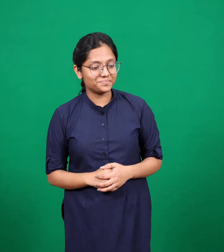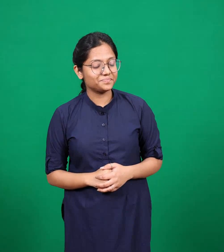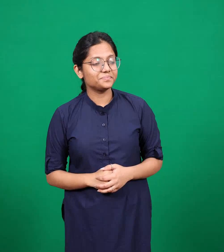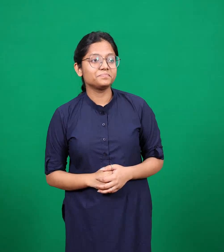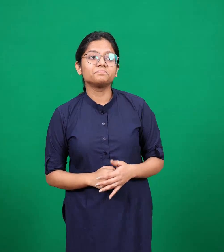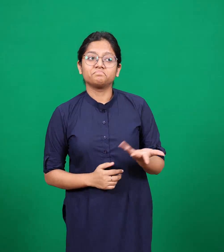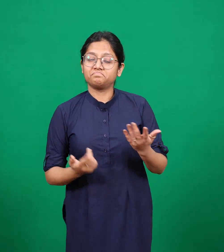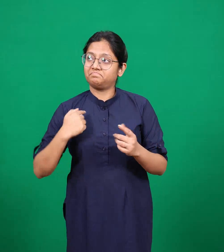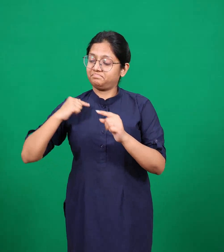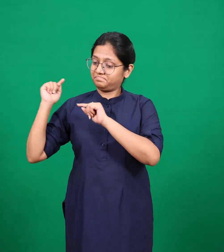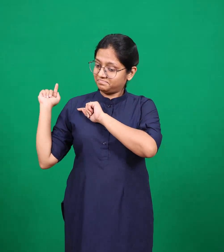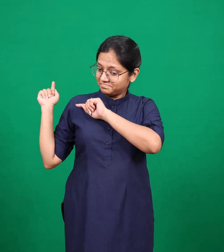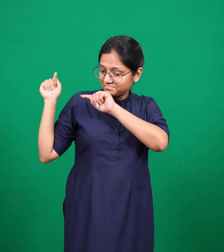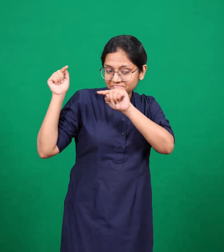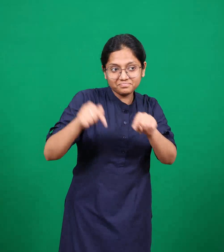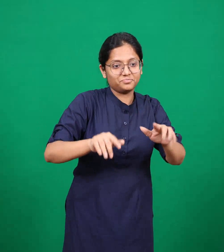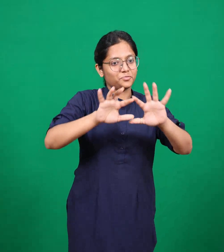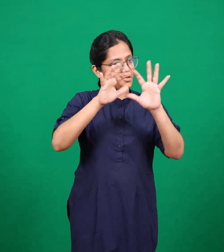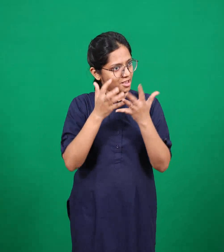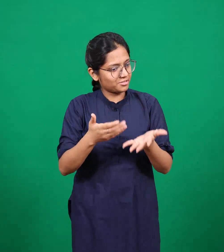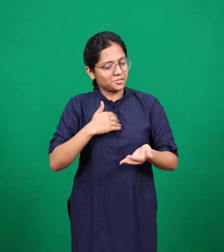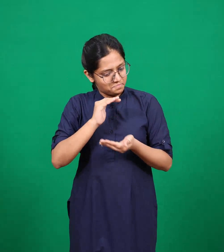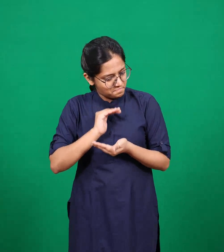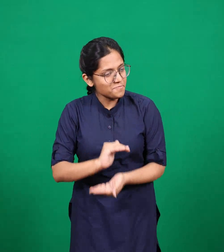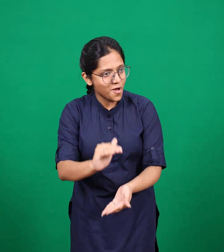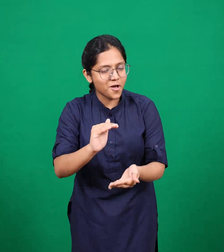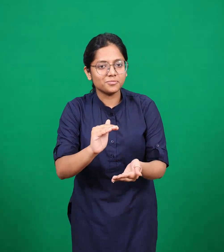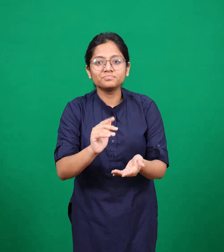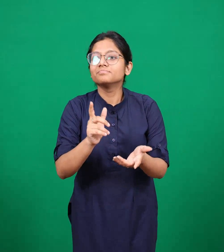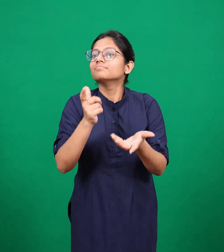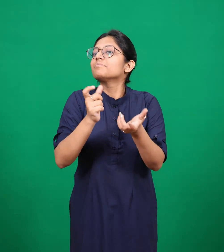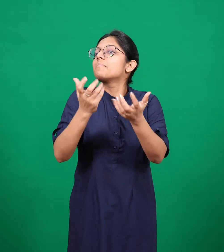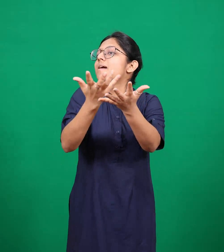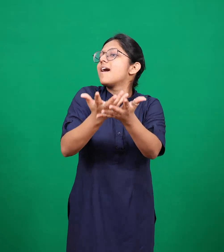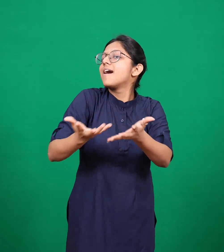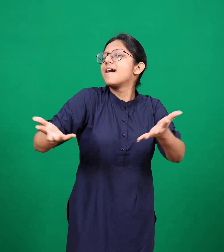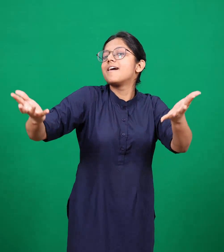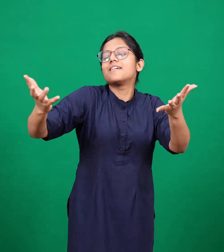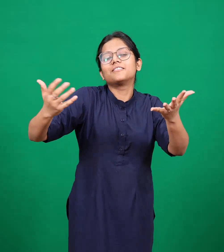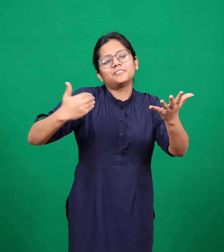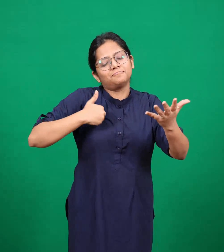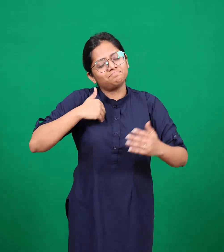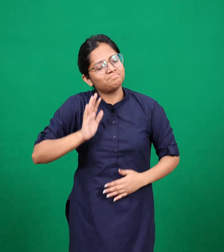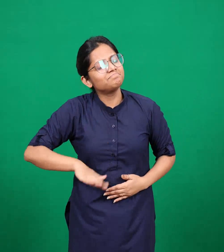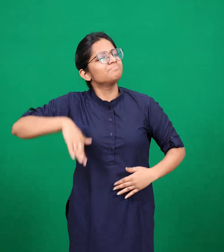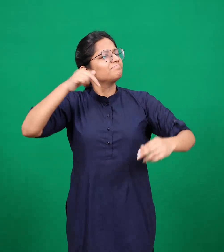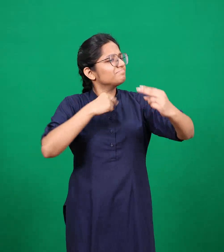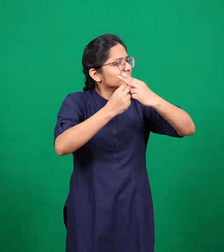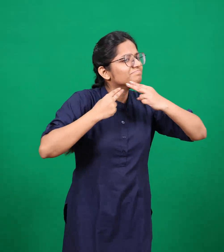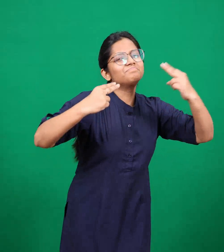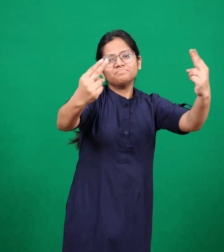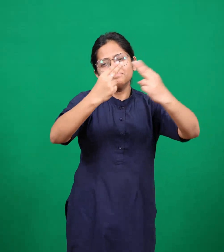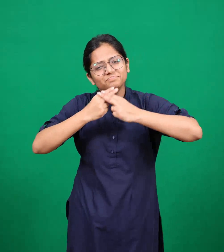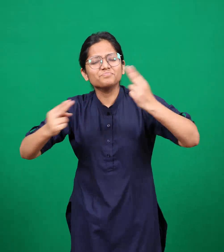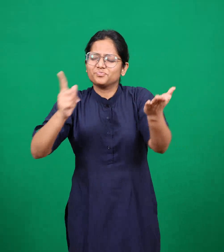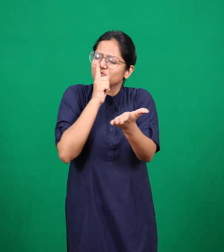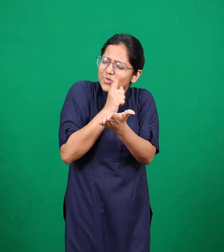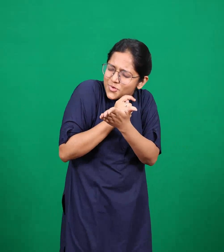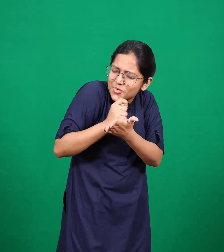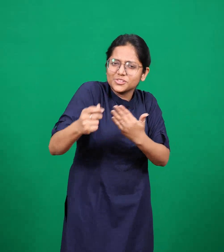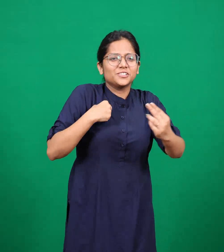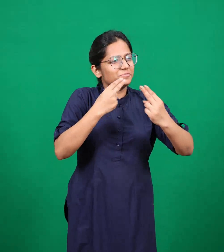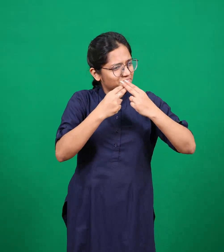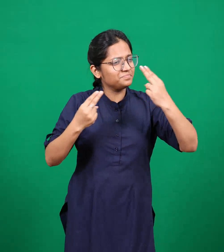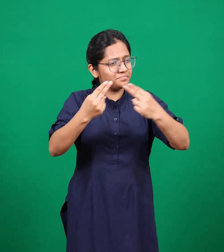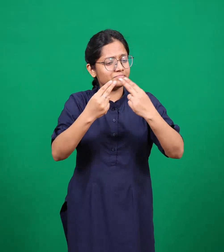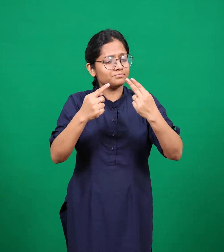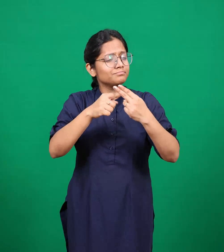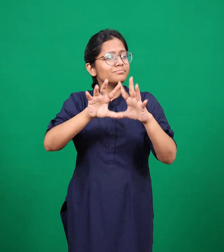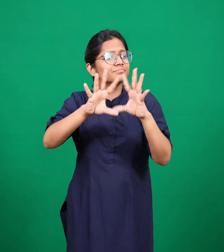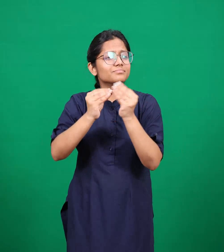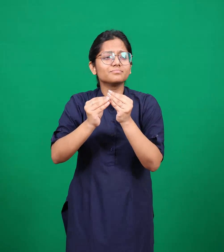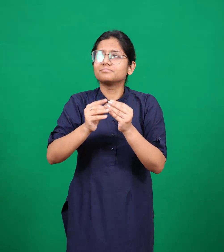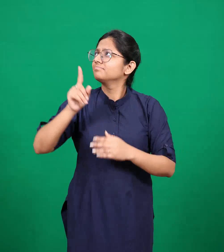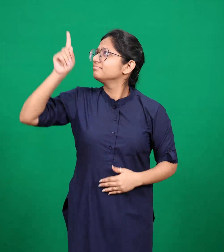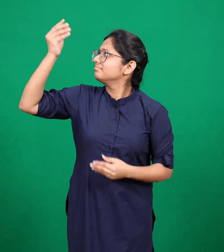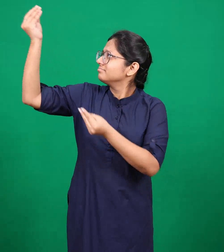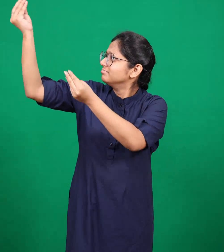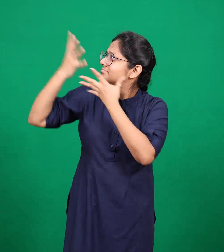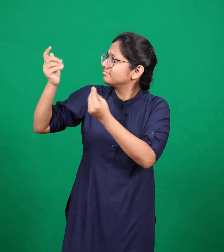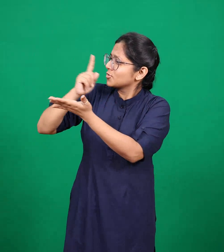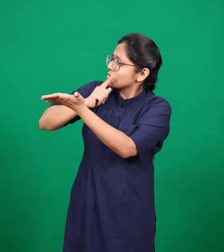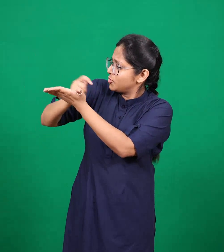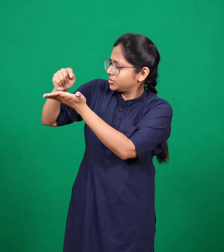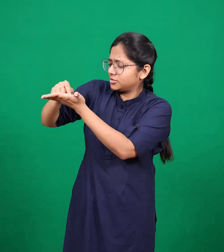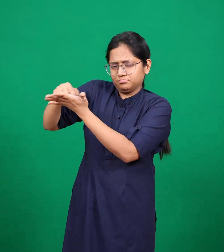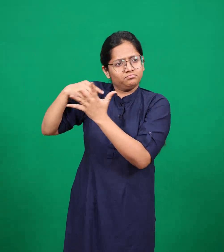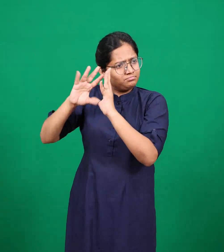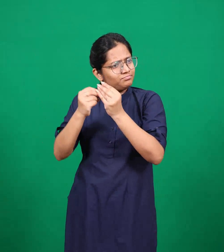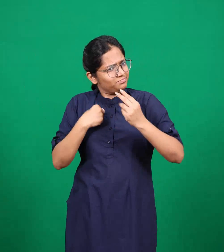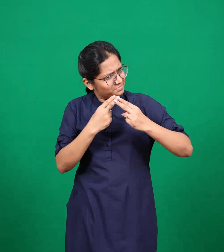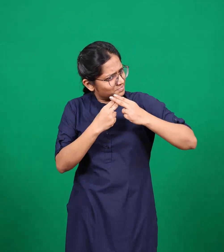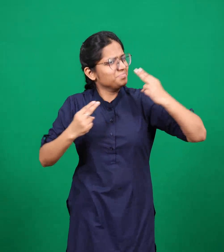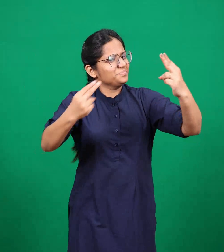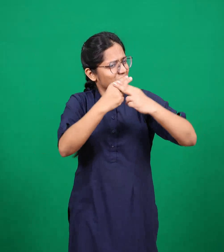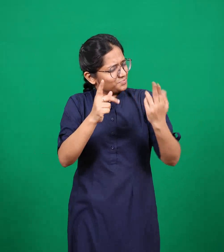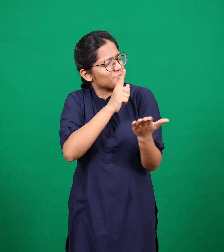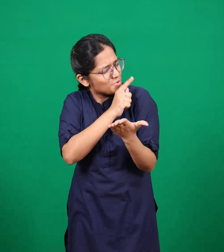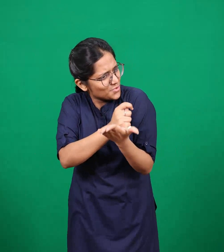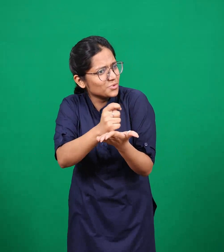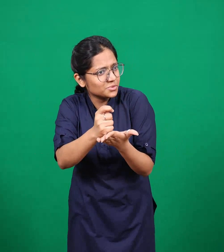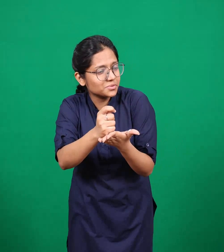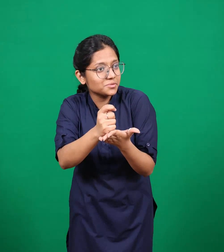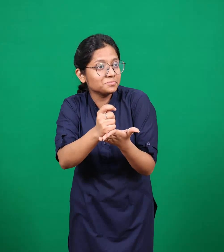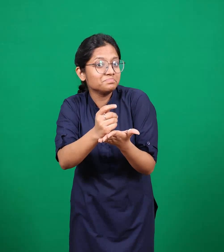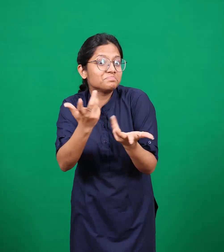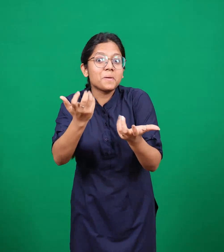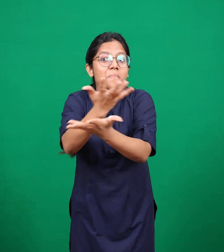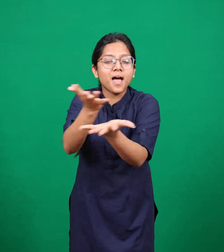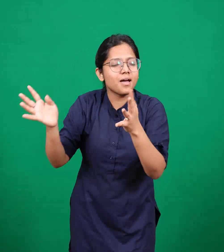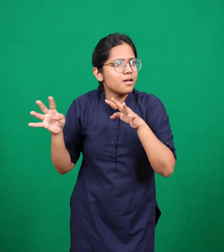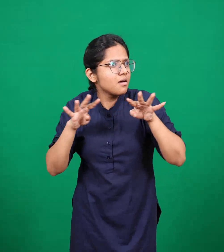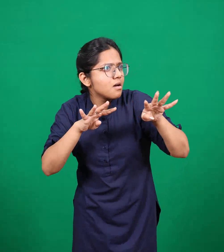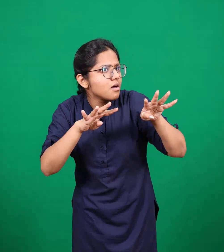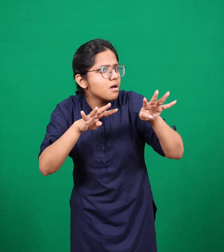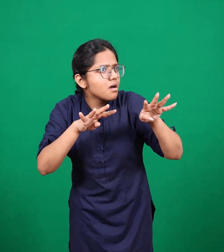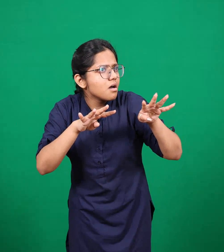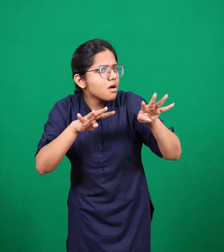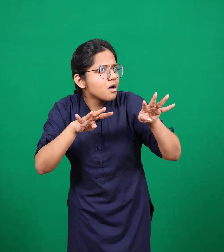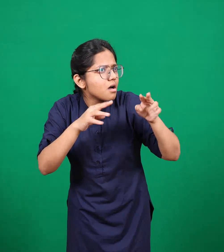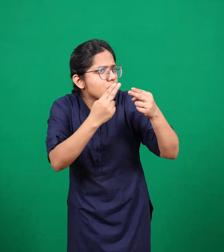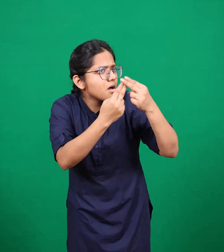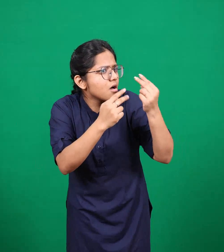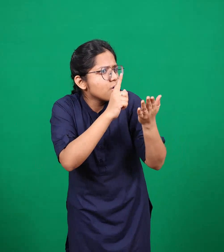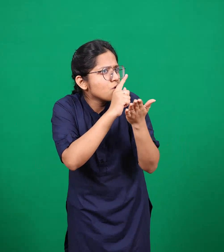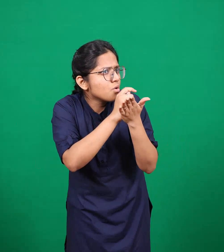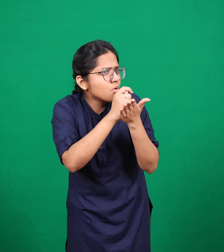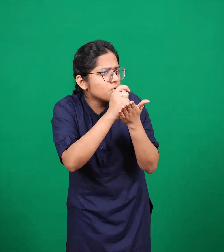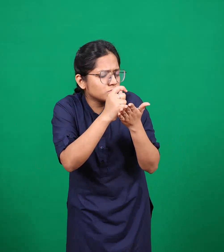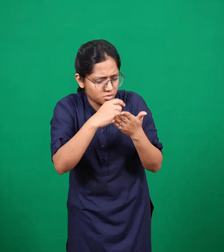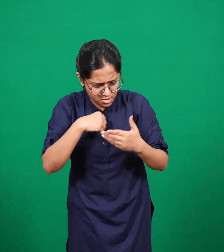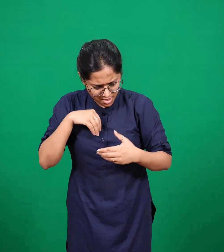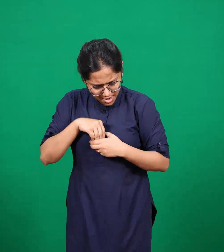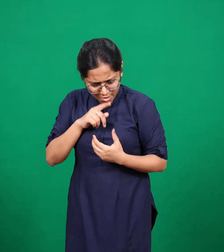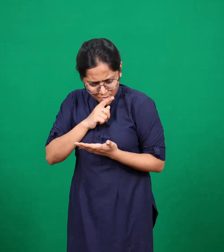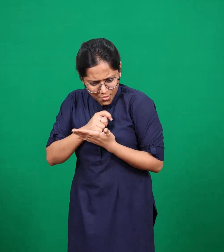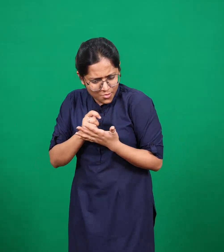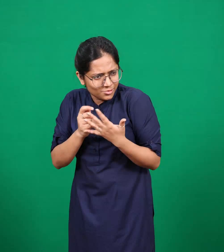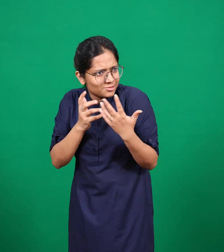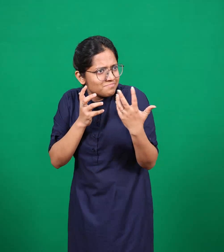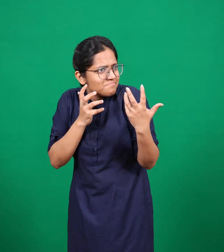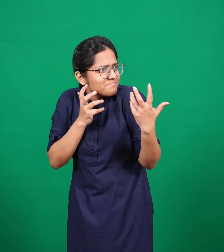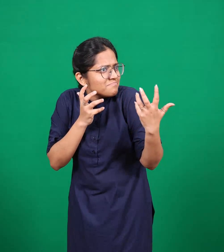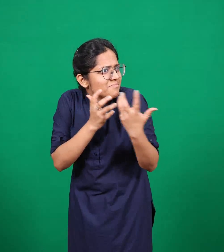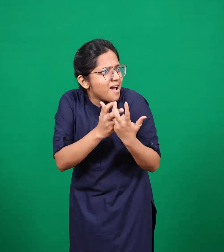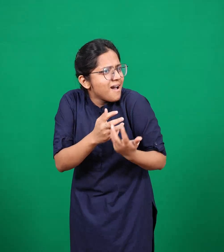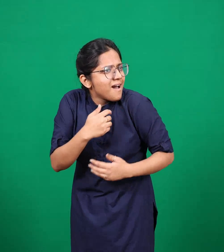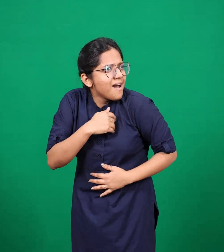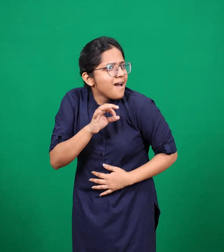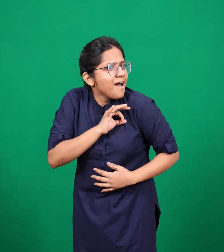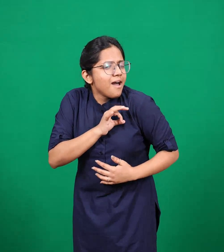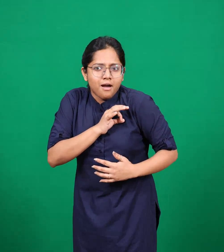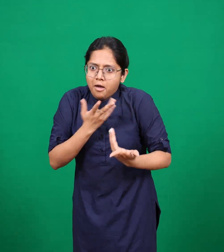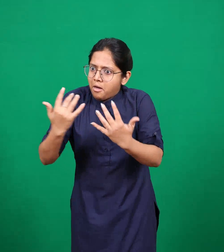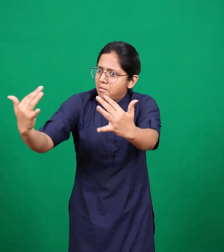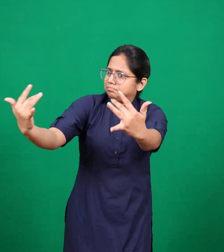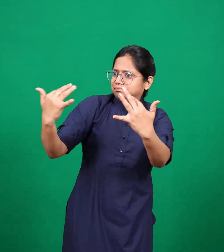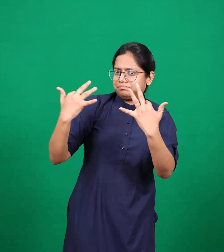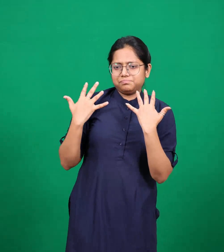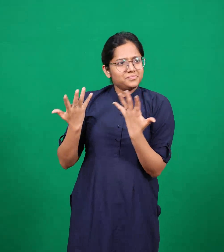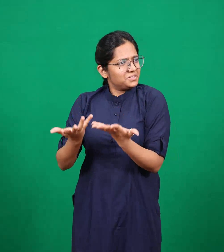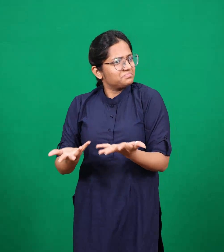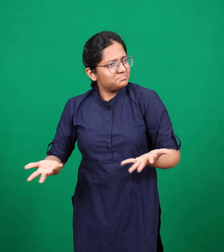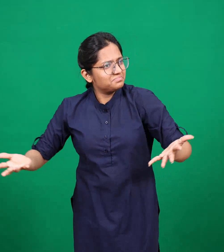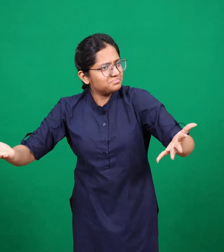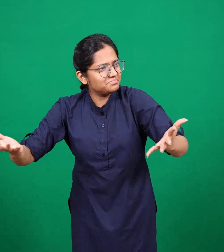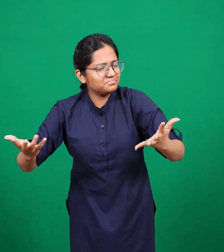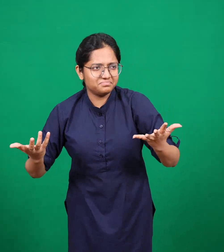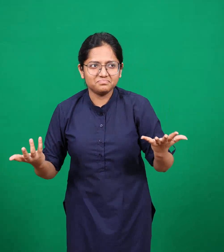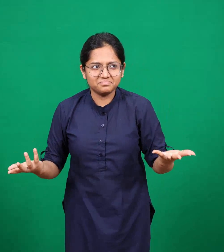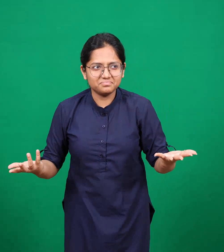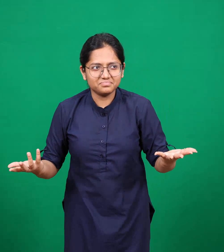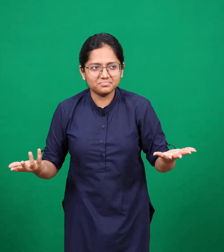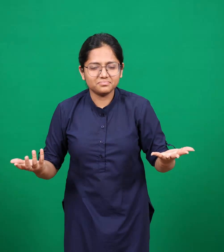"You say that I am a king," Jesus answered. " For this reason I was born and have come into the world, to testify to the truth.